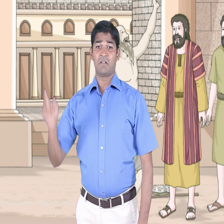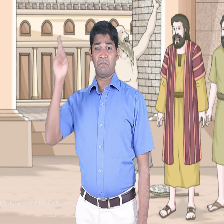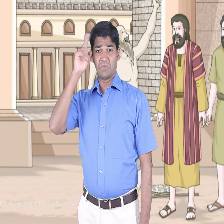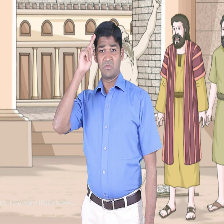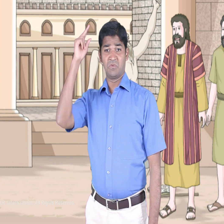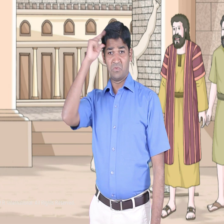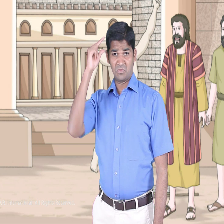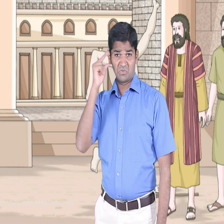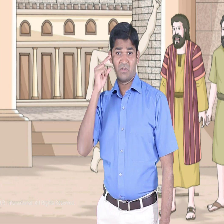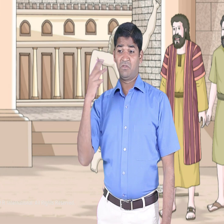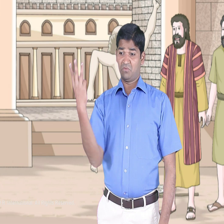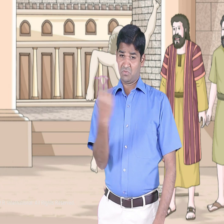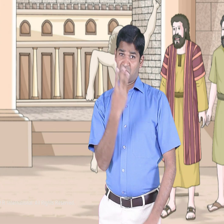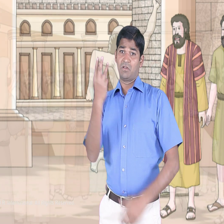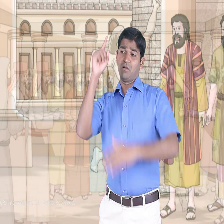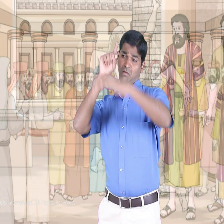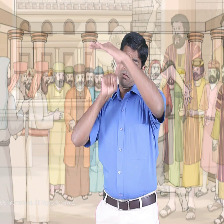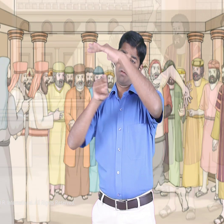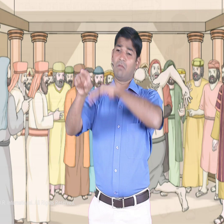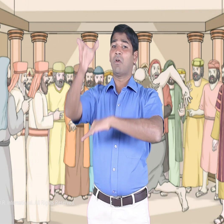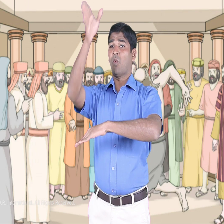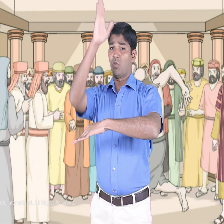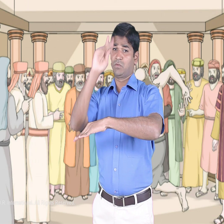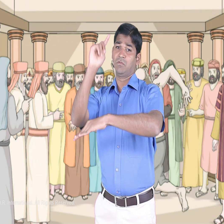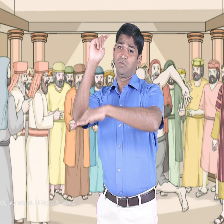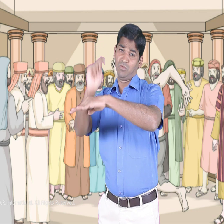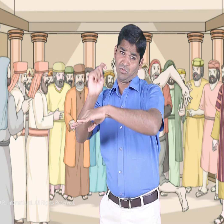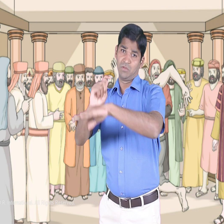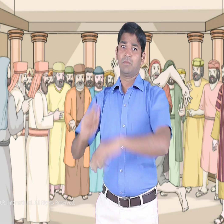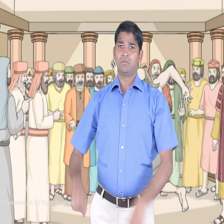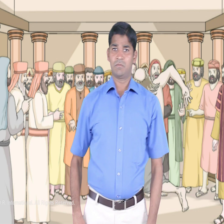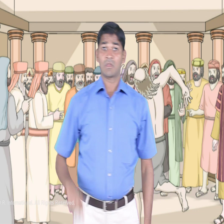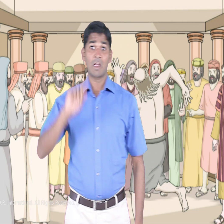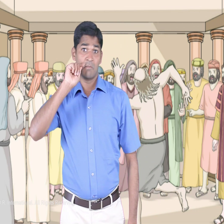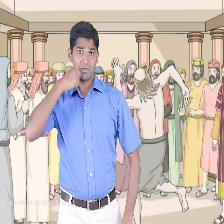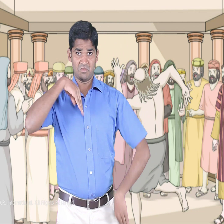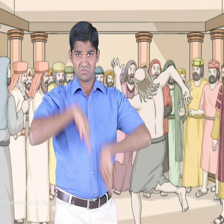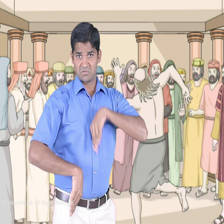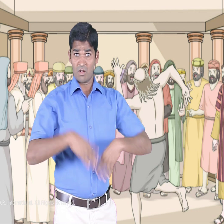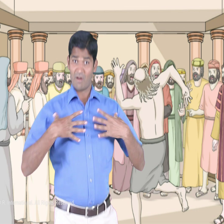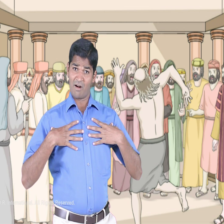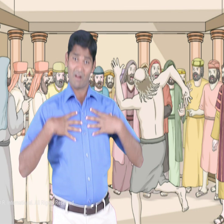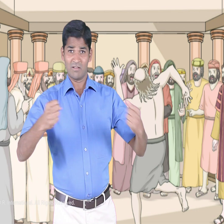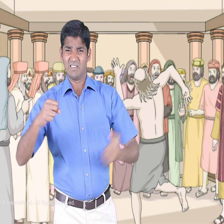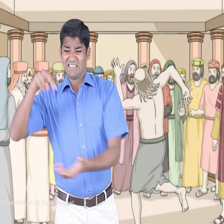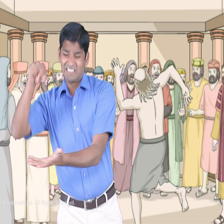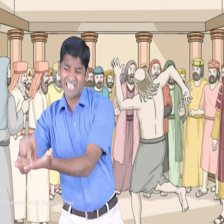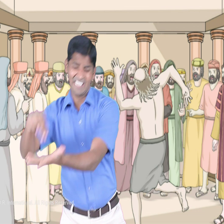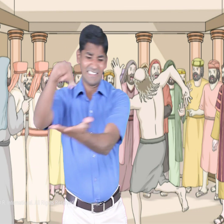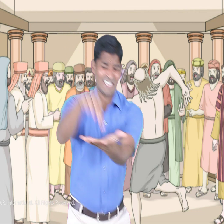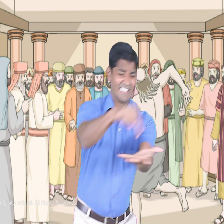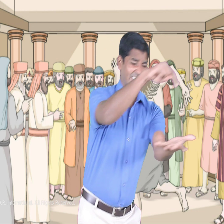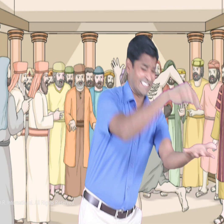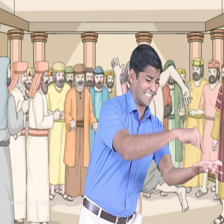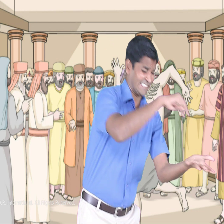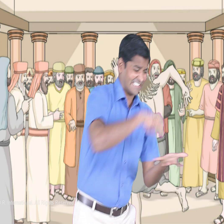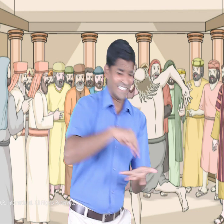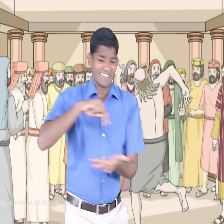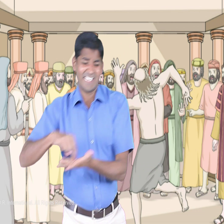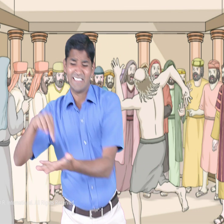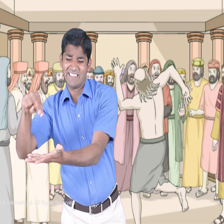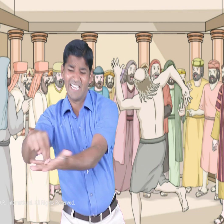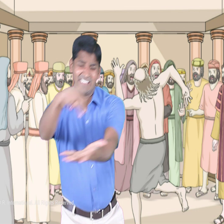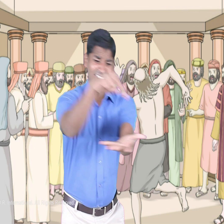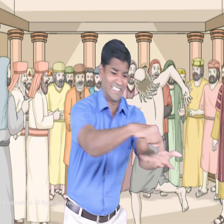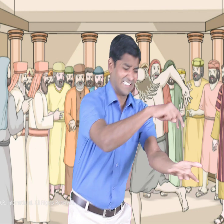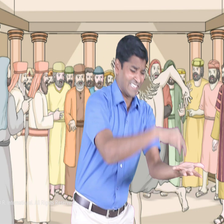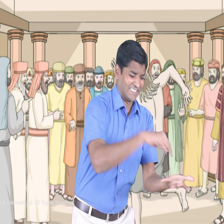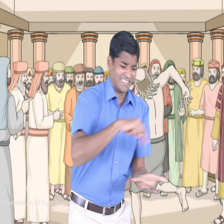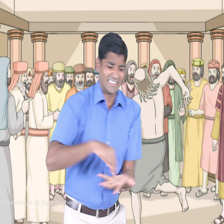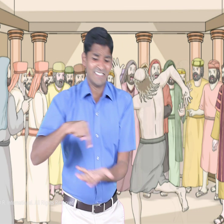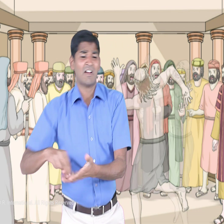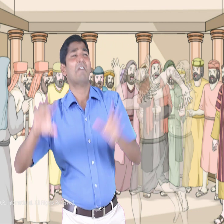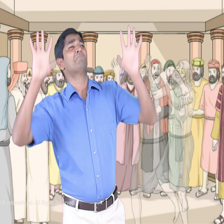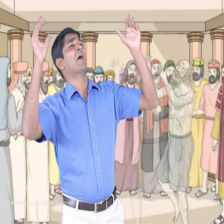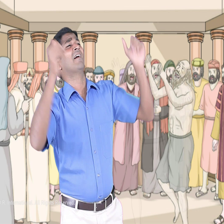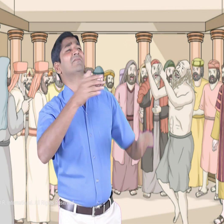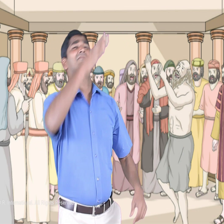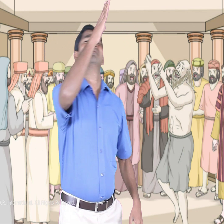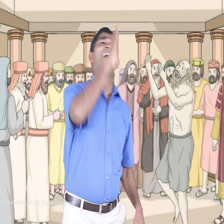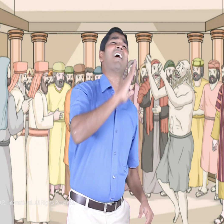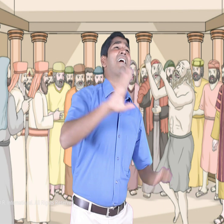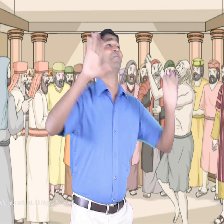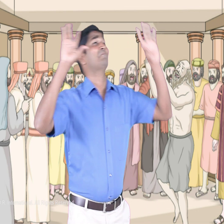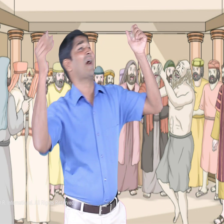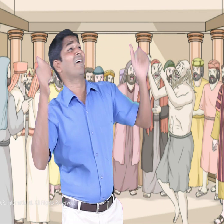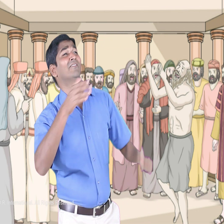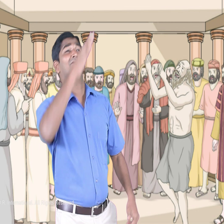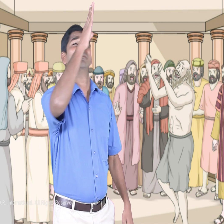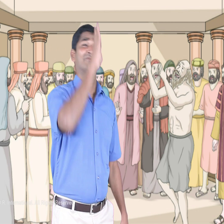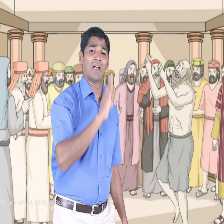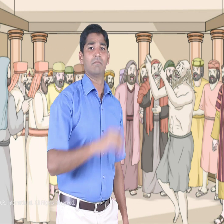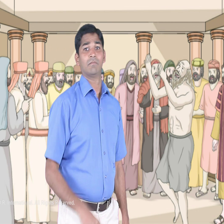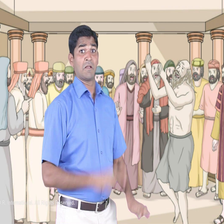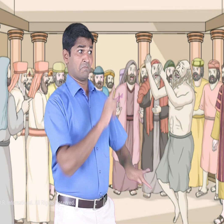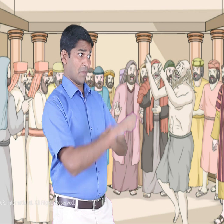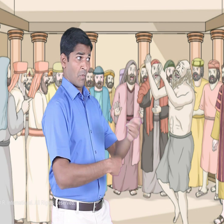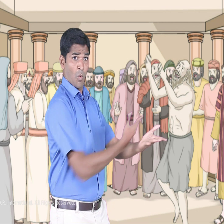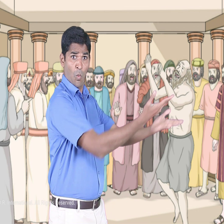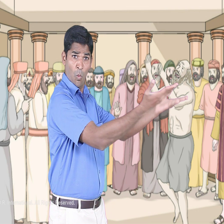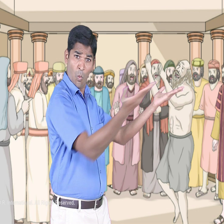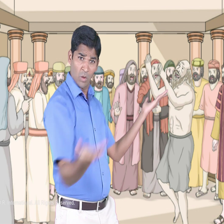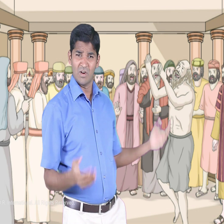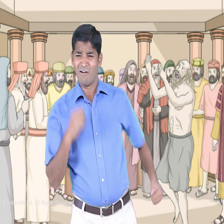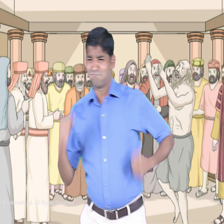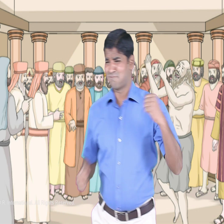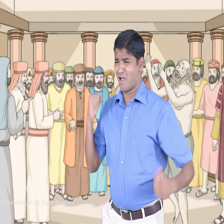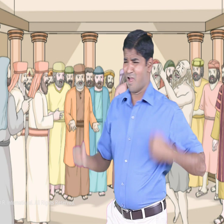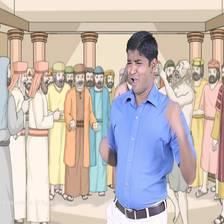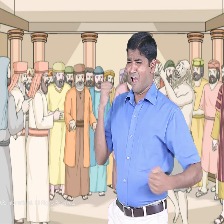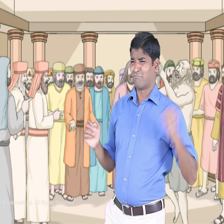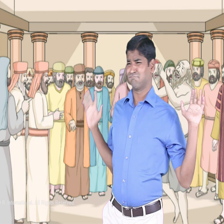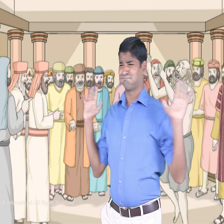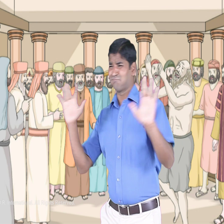Then he went with them into the temple courts, walking and leaping and praising God.